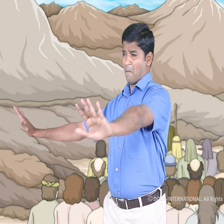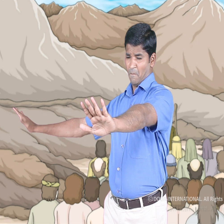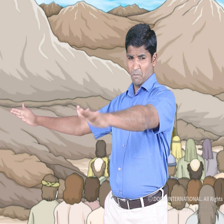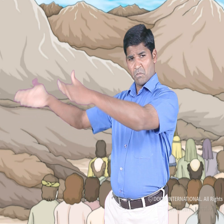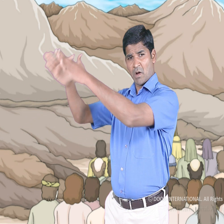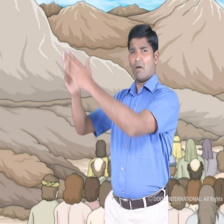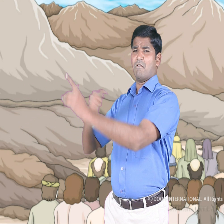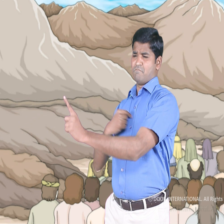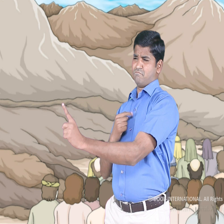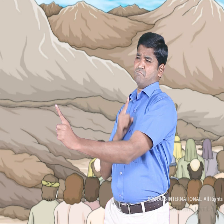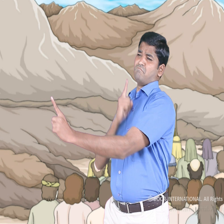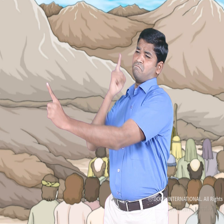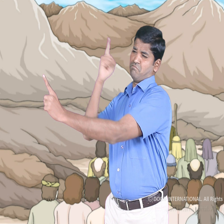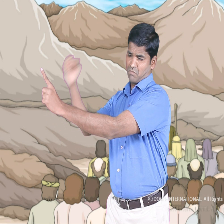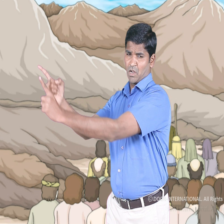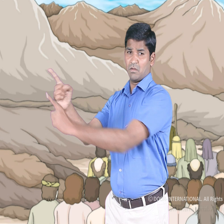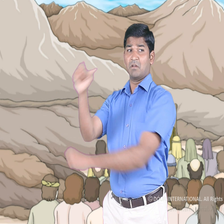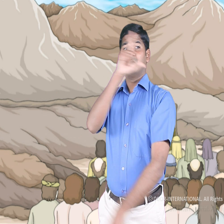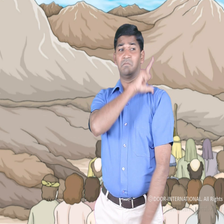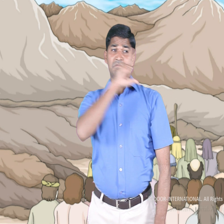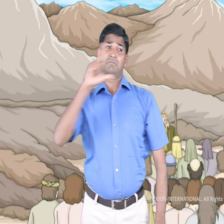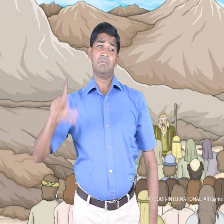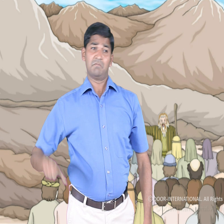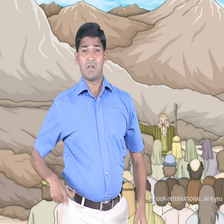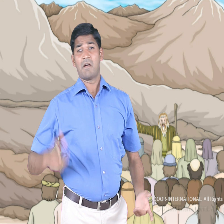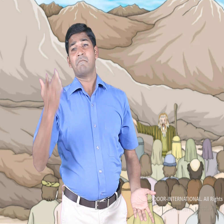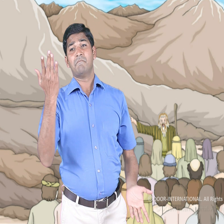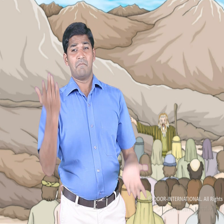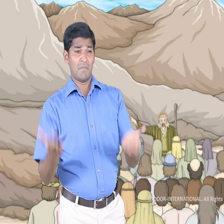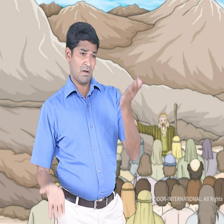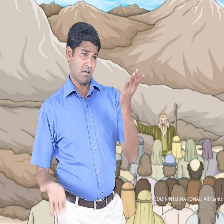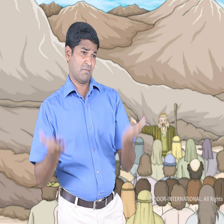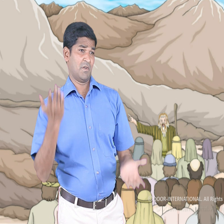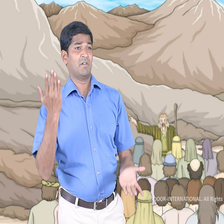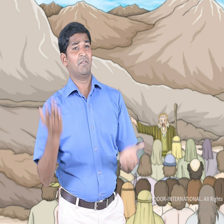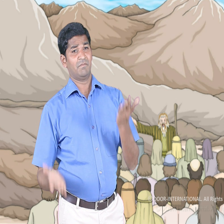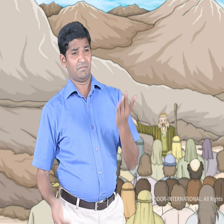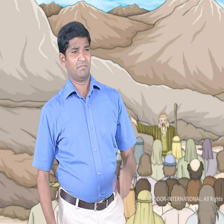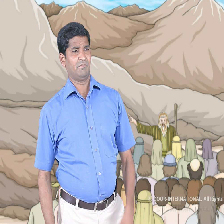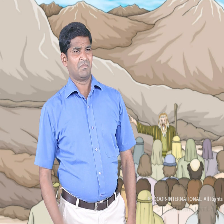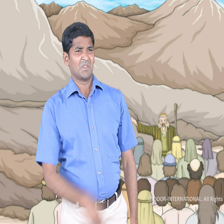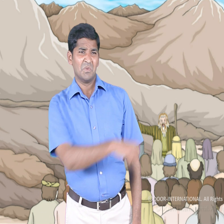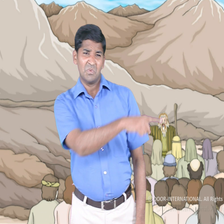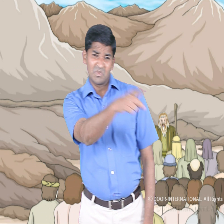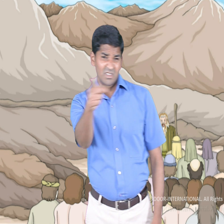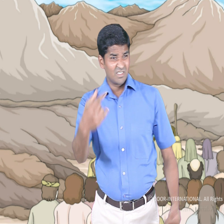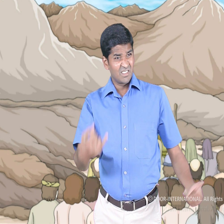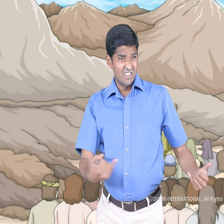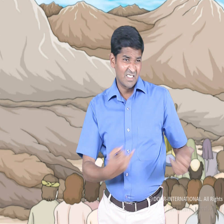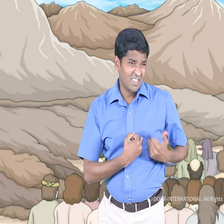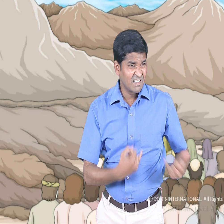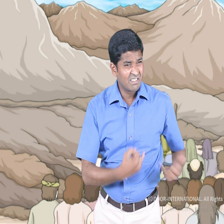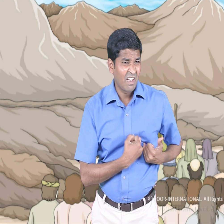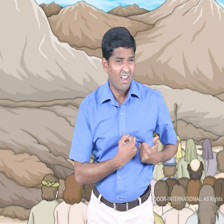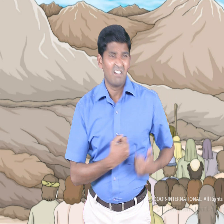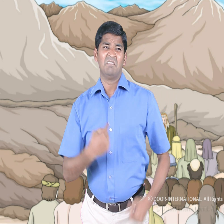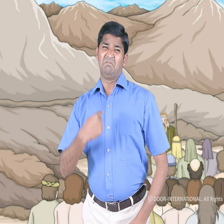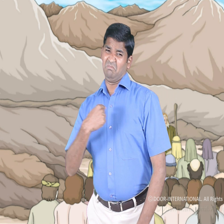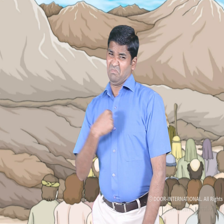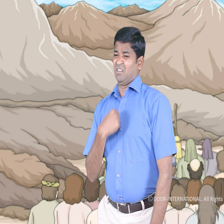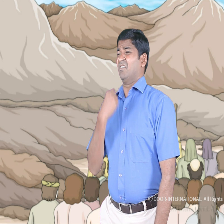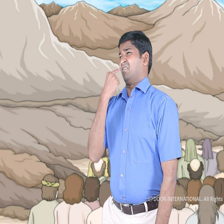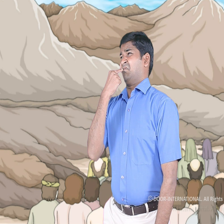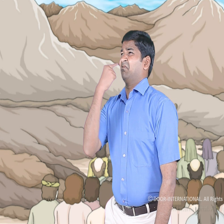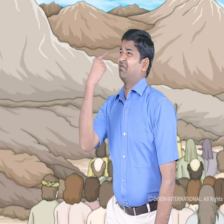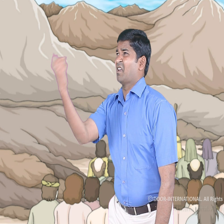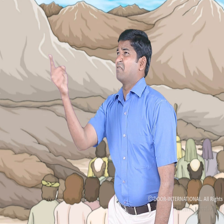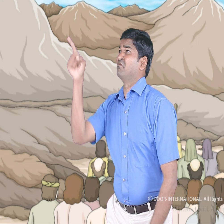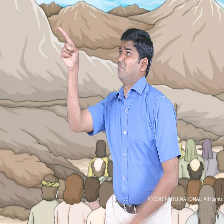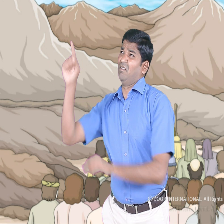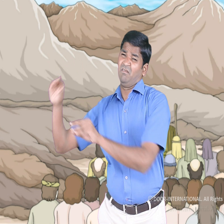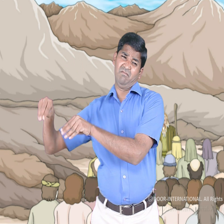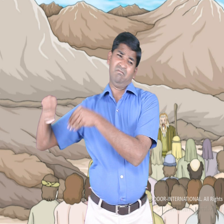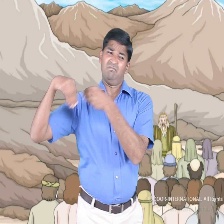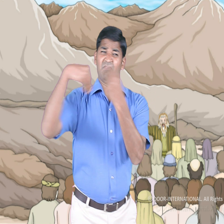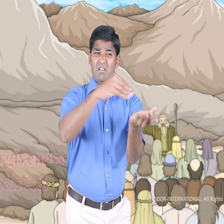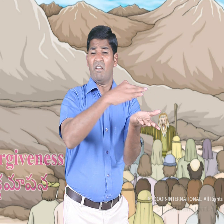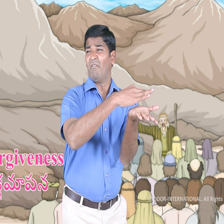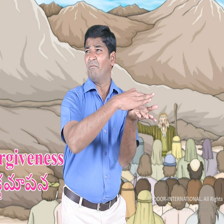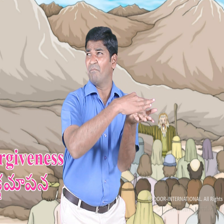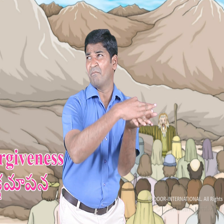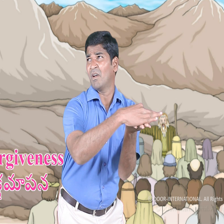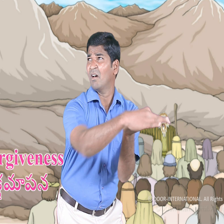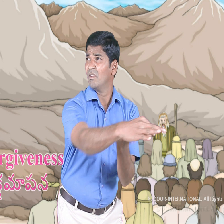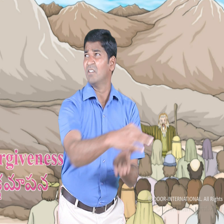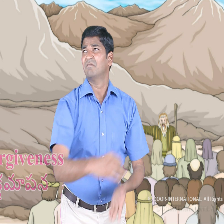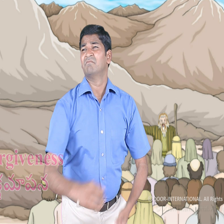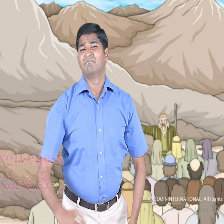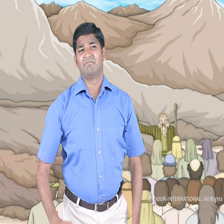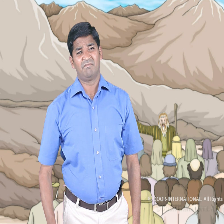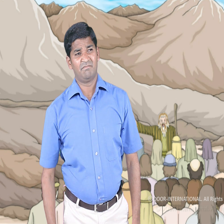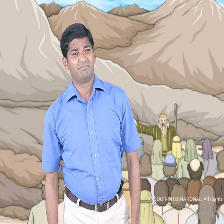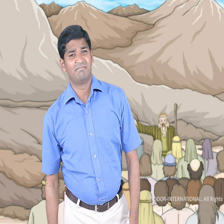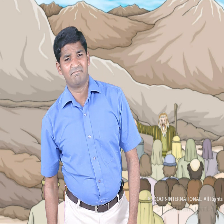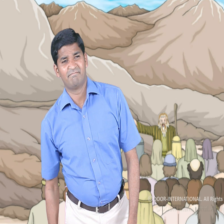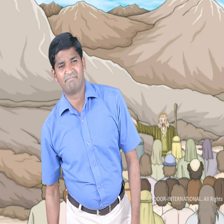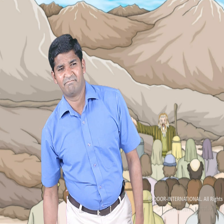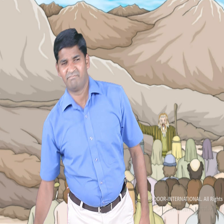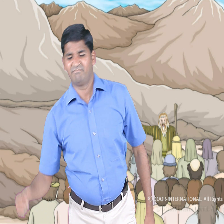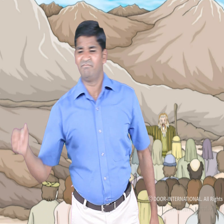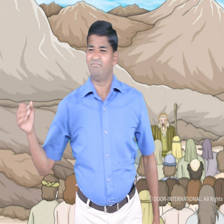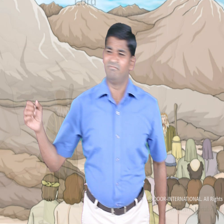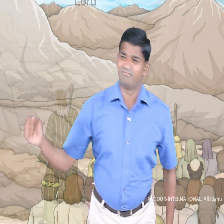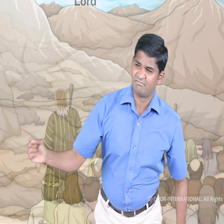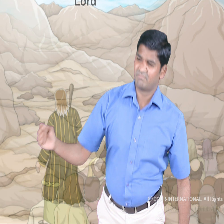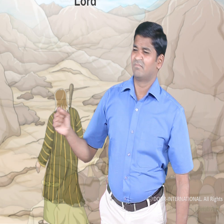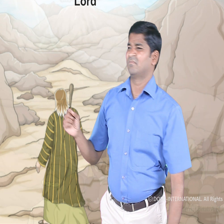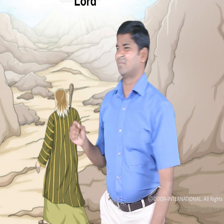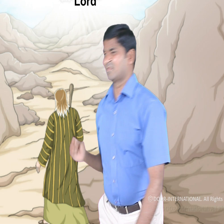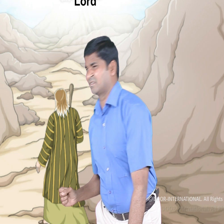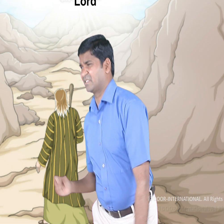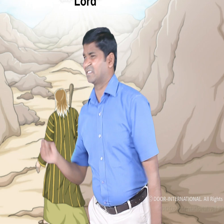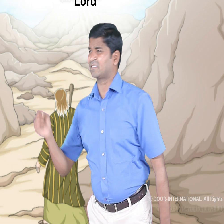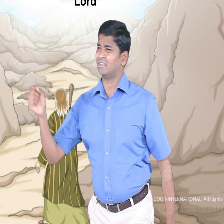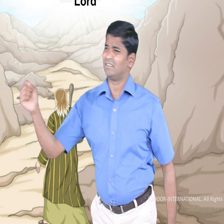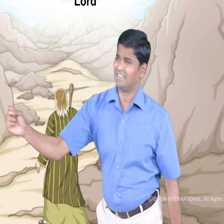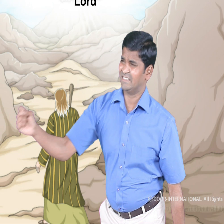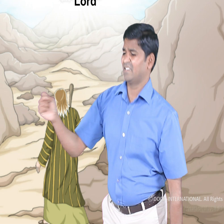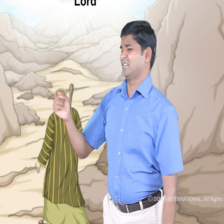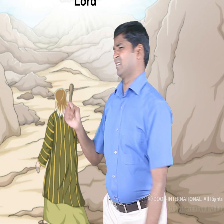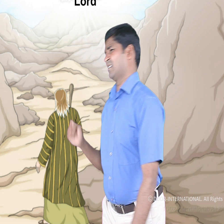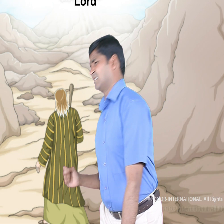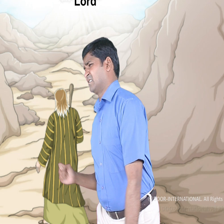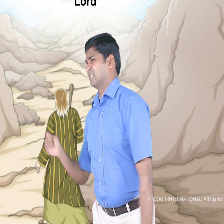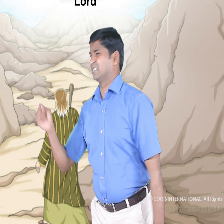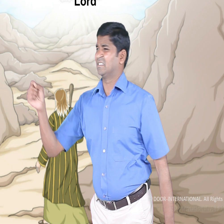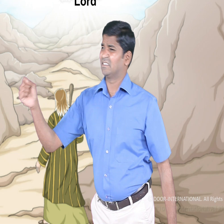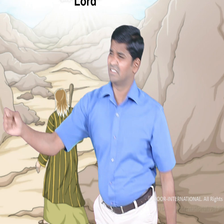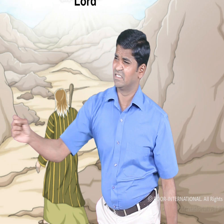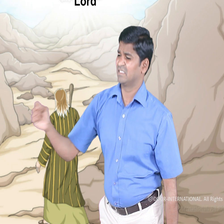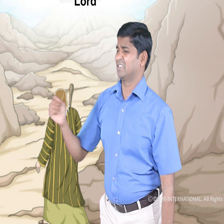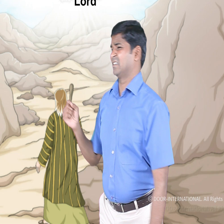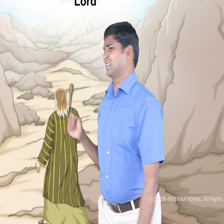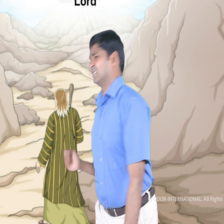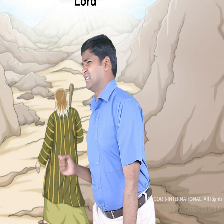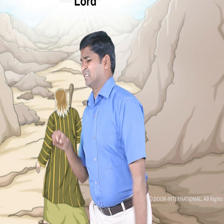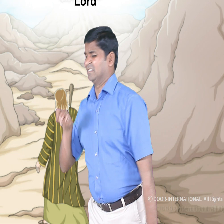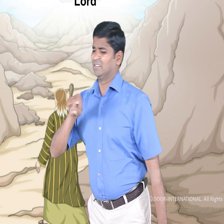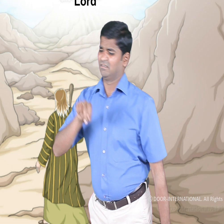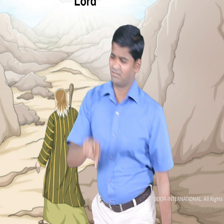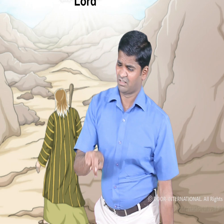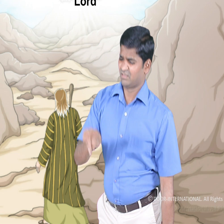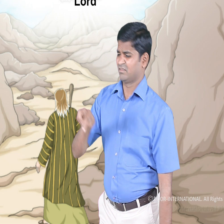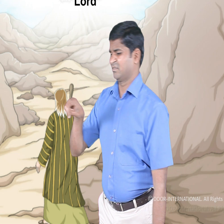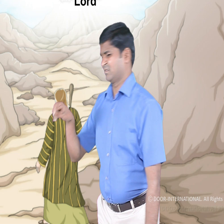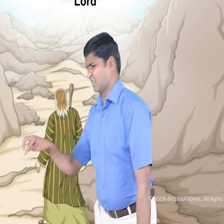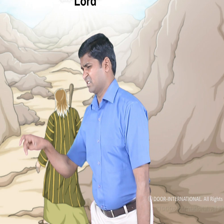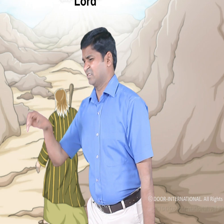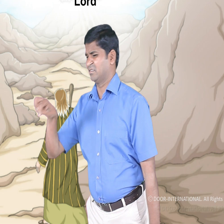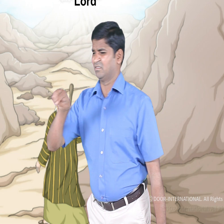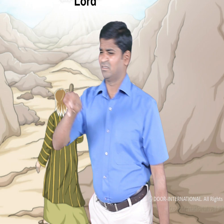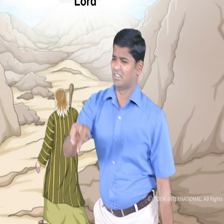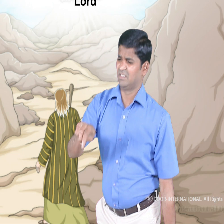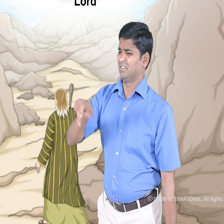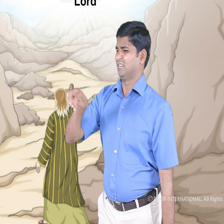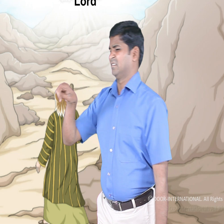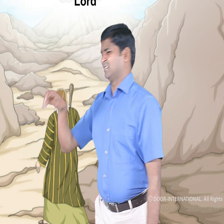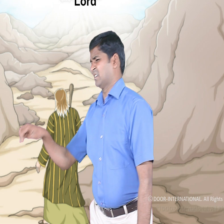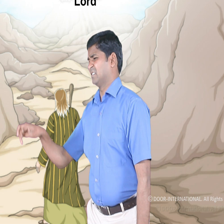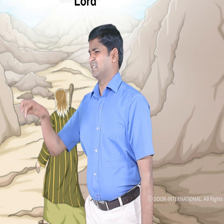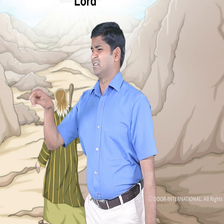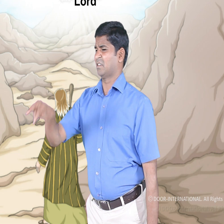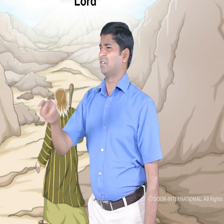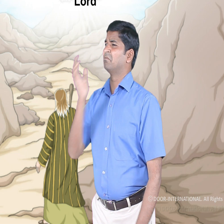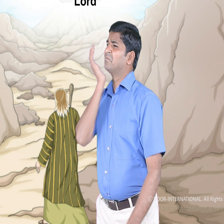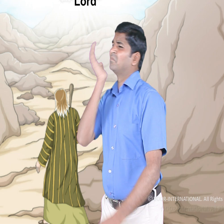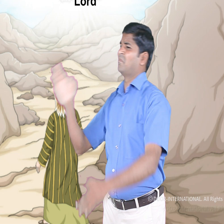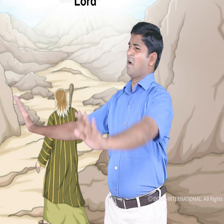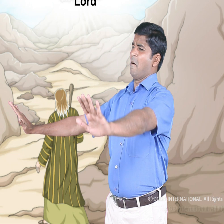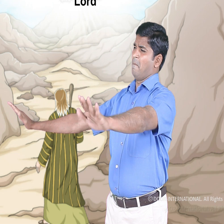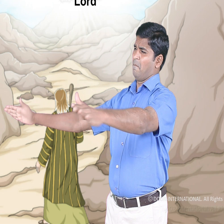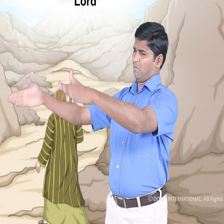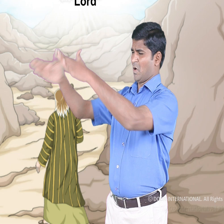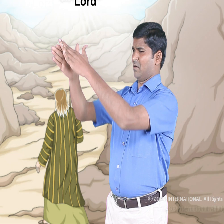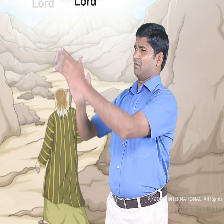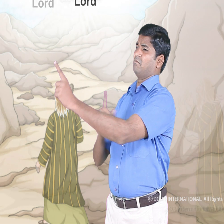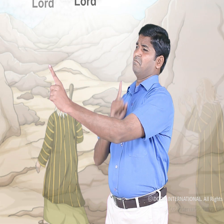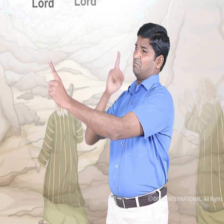Now I will go up to the LORD; perhaps I can make atonement for your sin.”